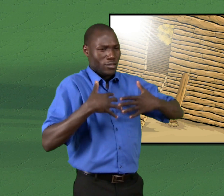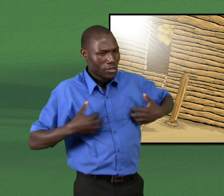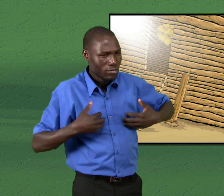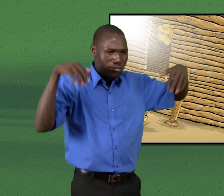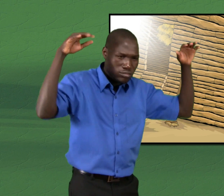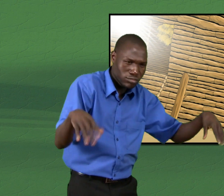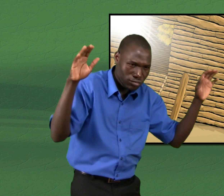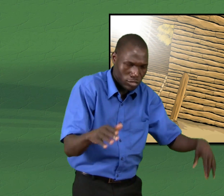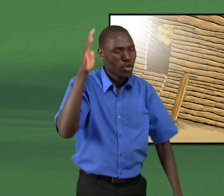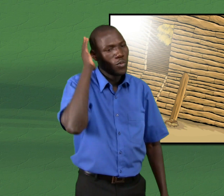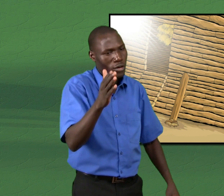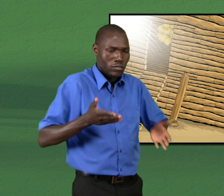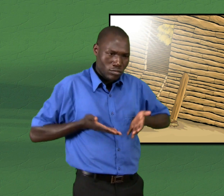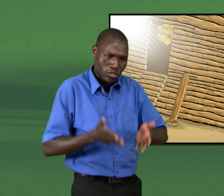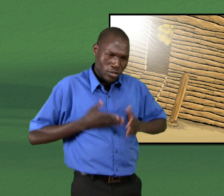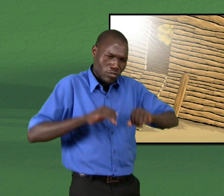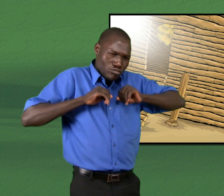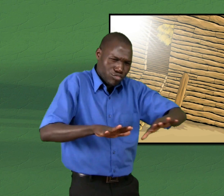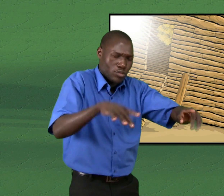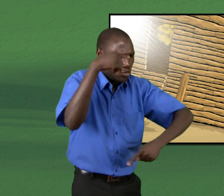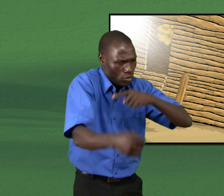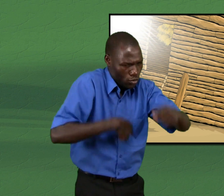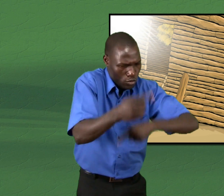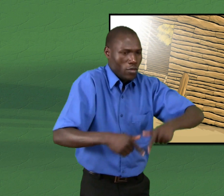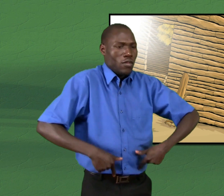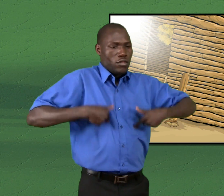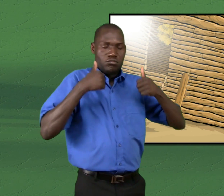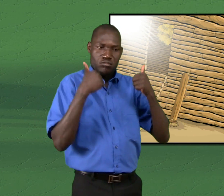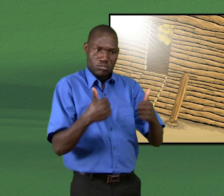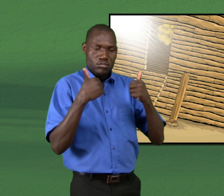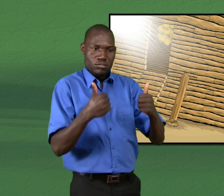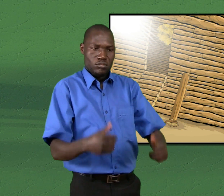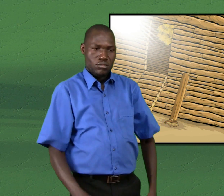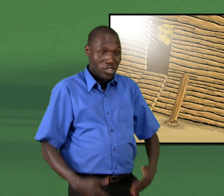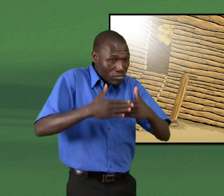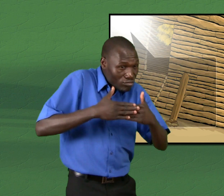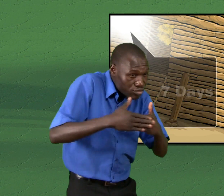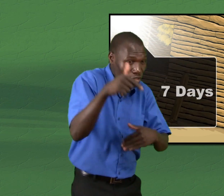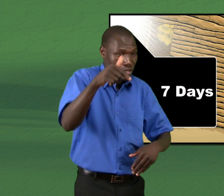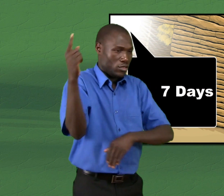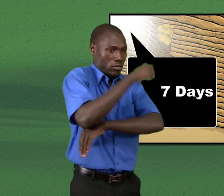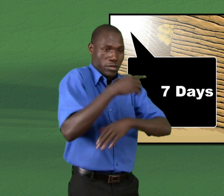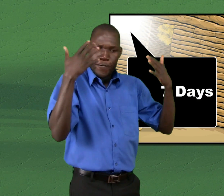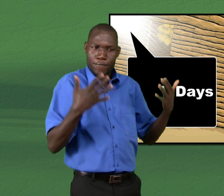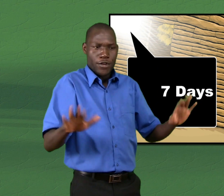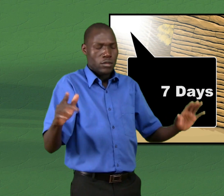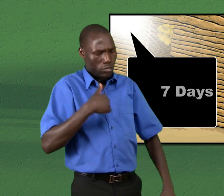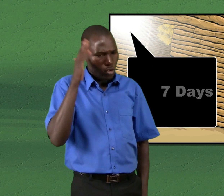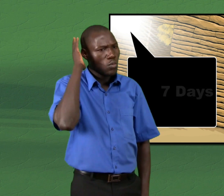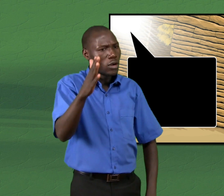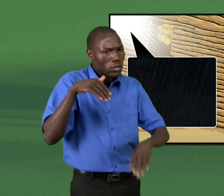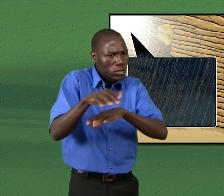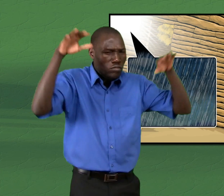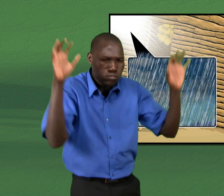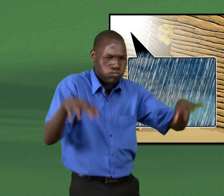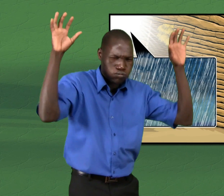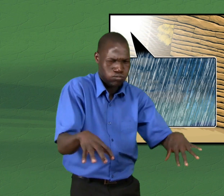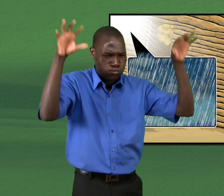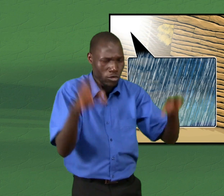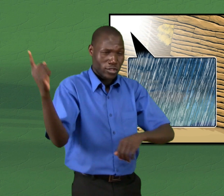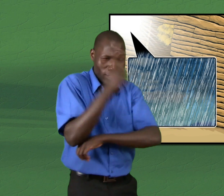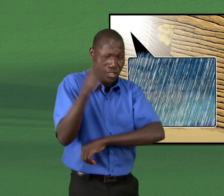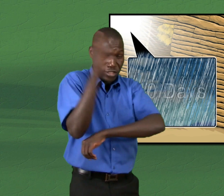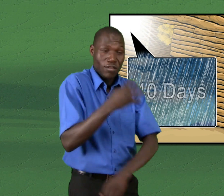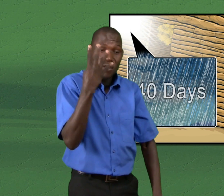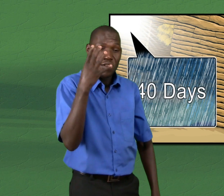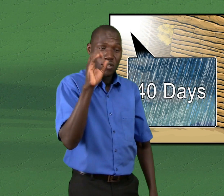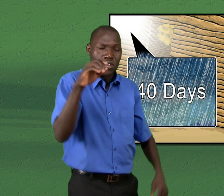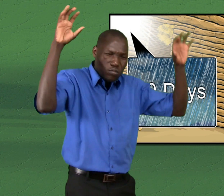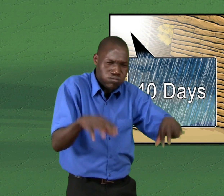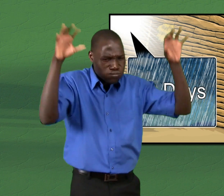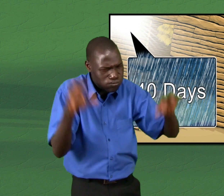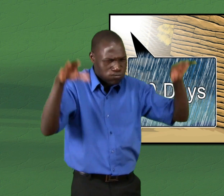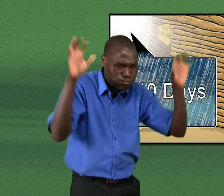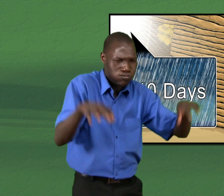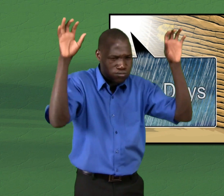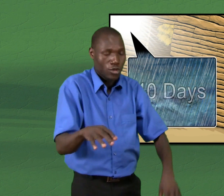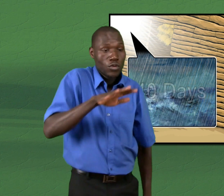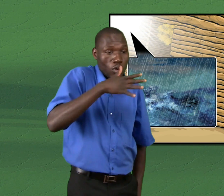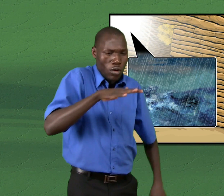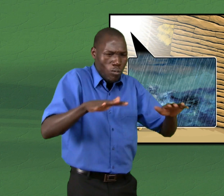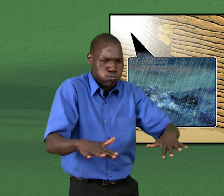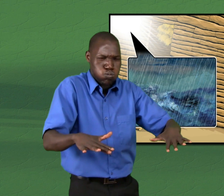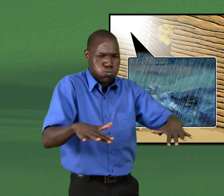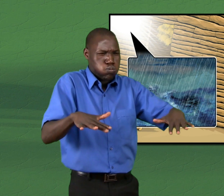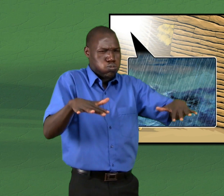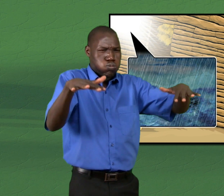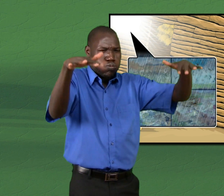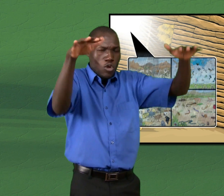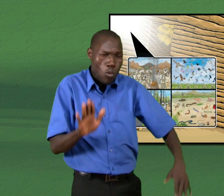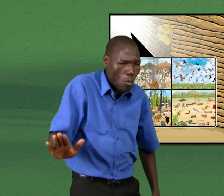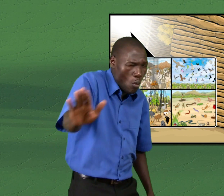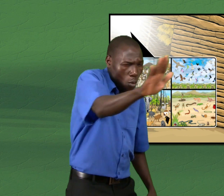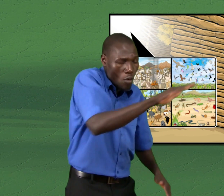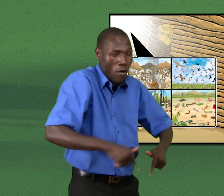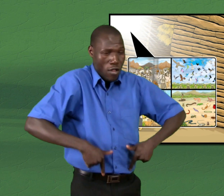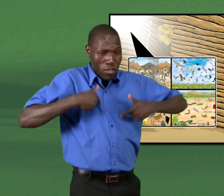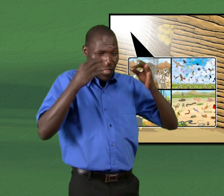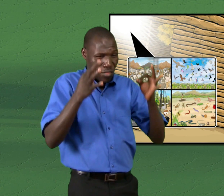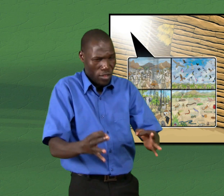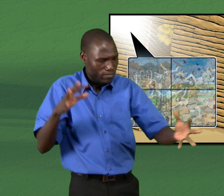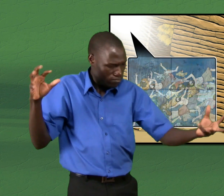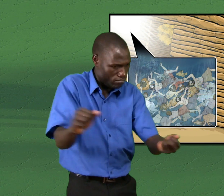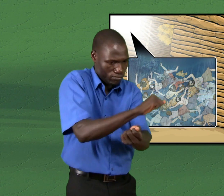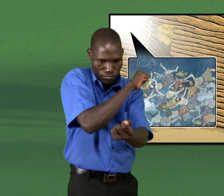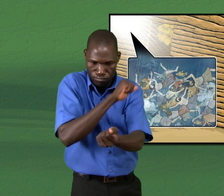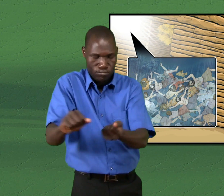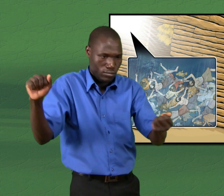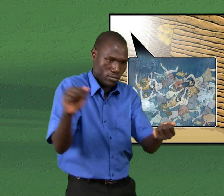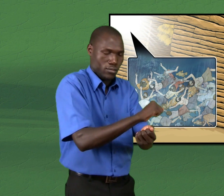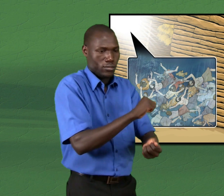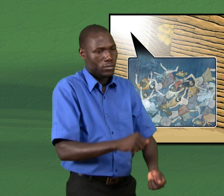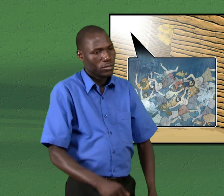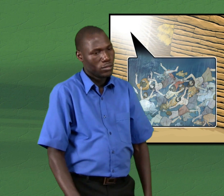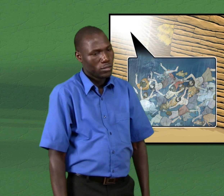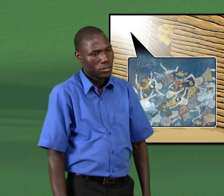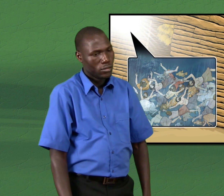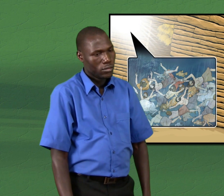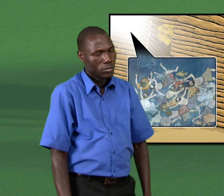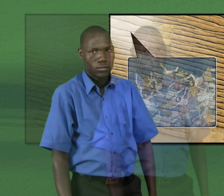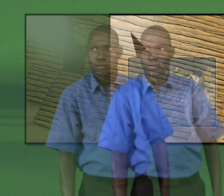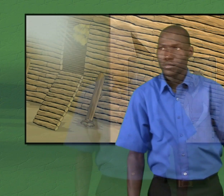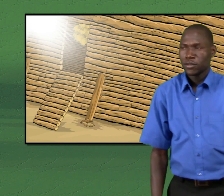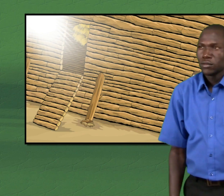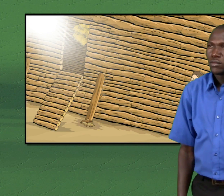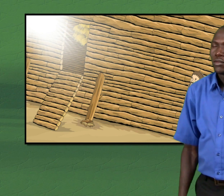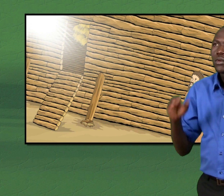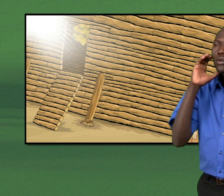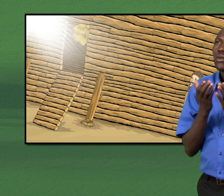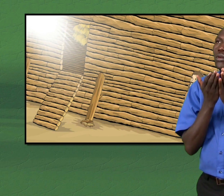For seven days from now I will send rain on the earth for forty days and forty nights, and I will wipe from the face of the earth every living thing I have made.”